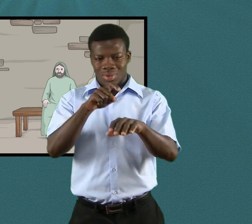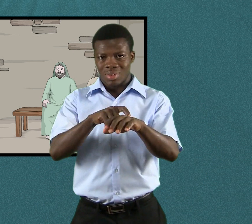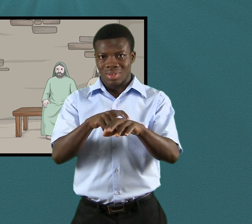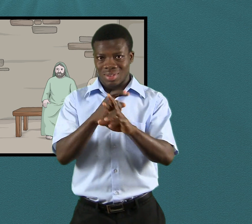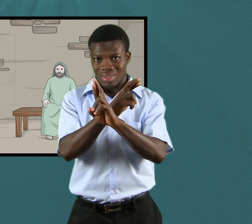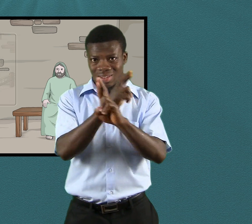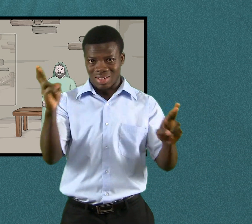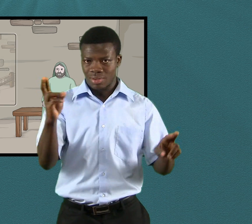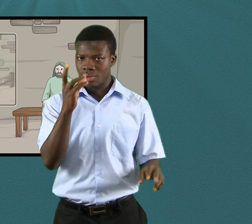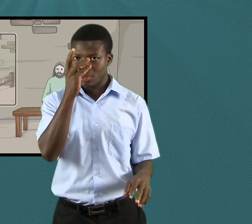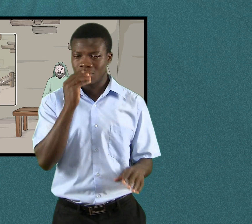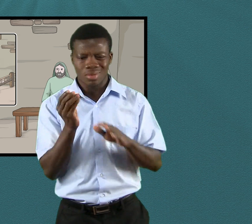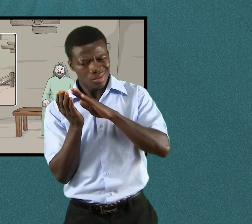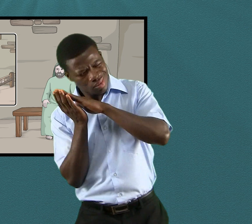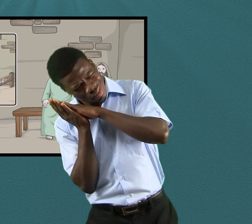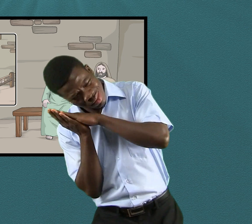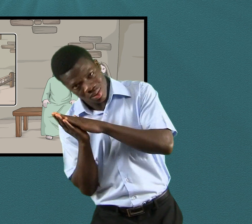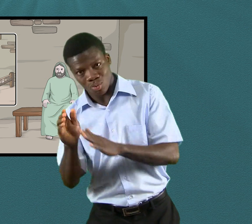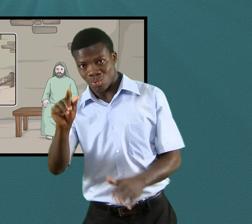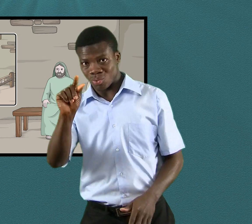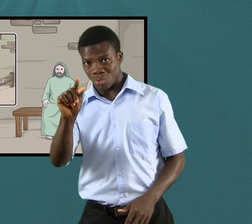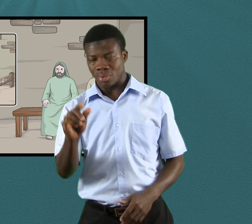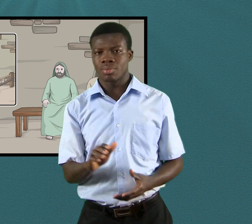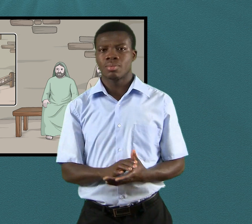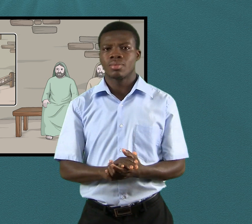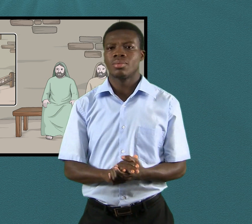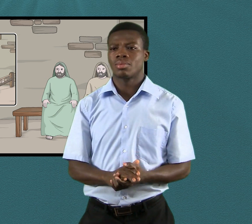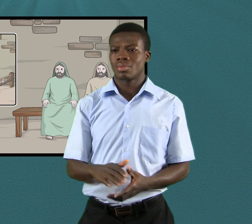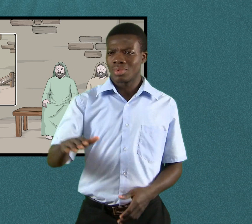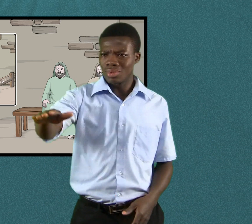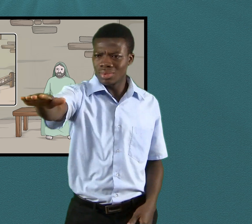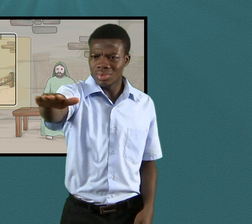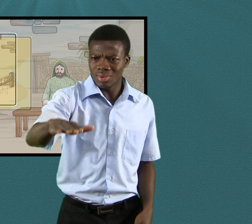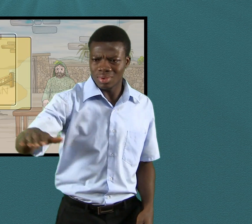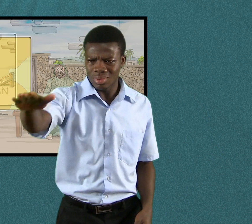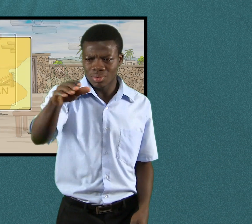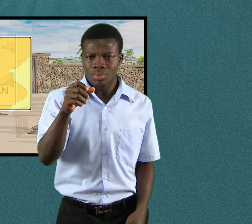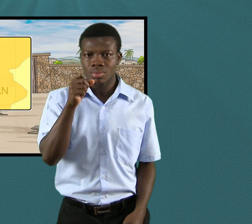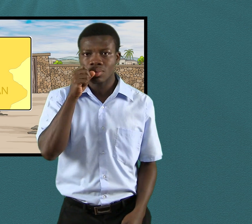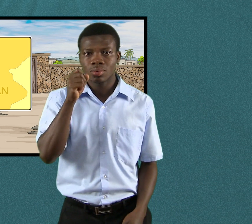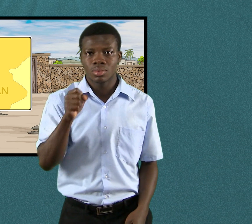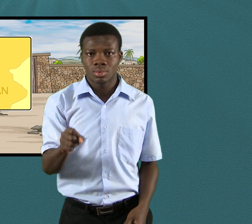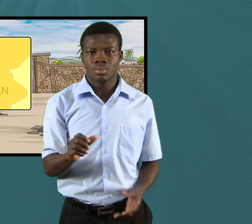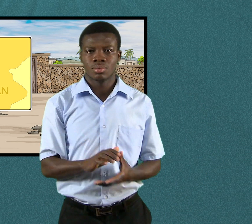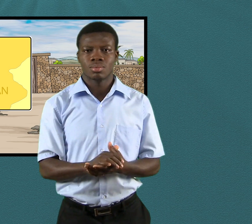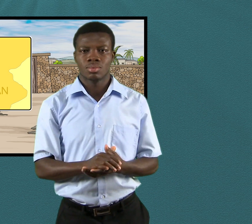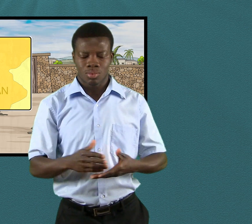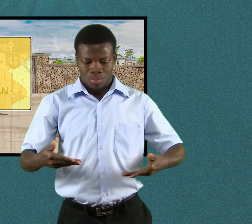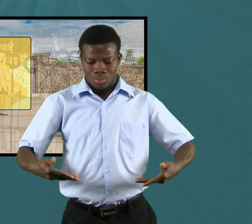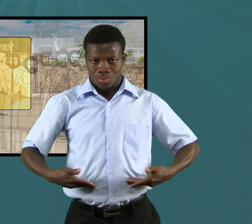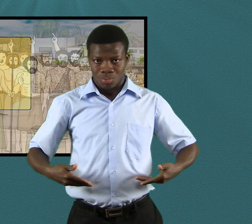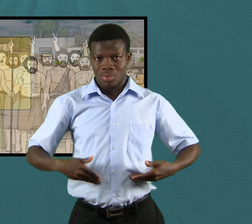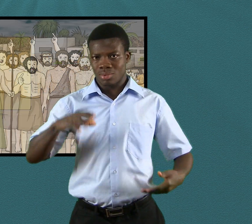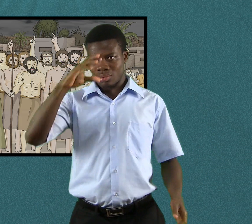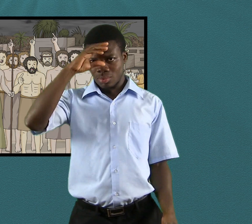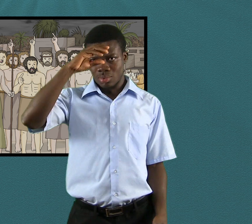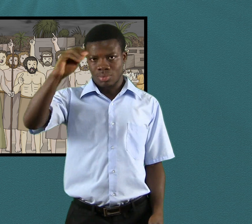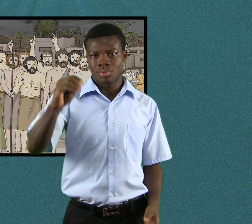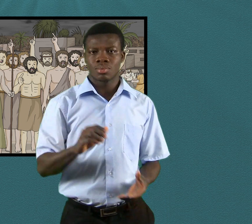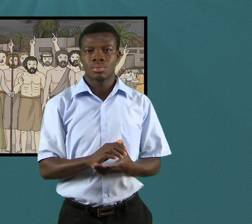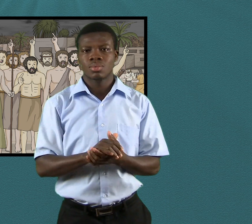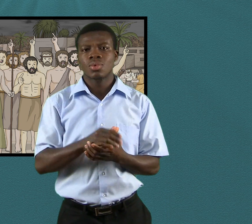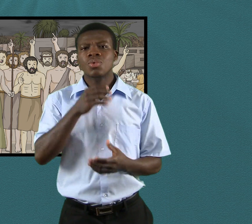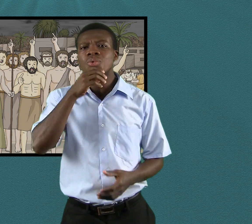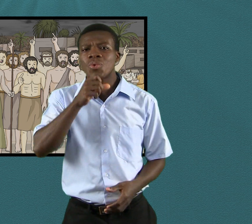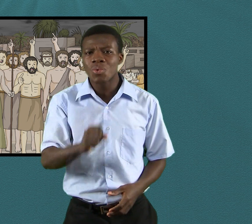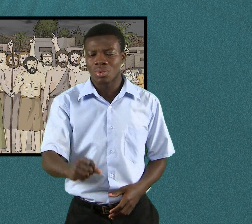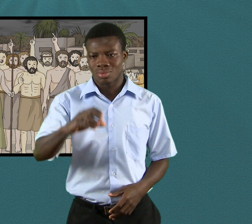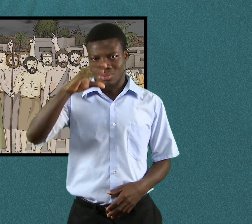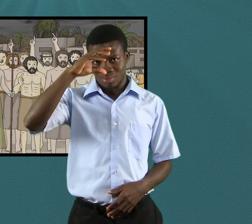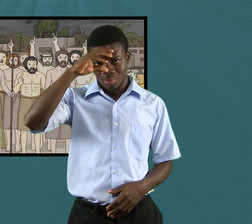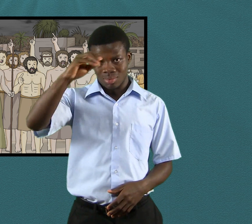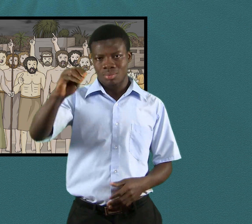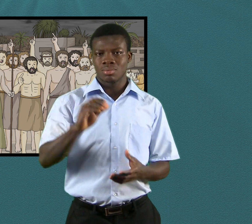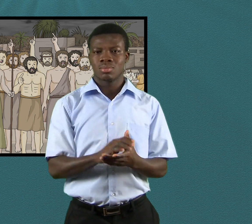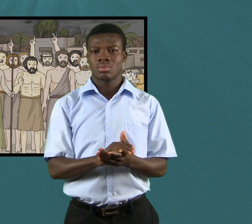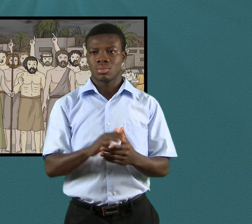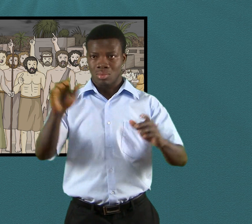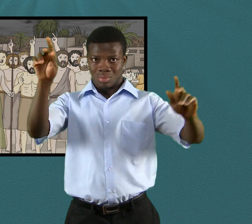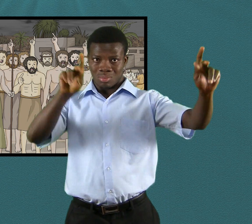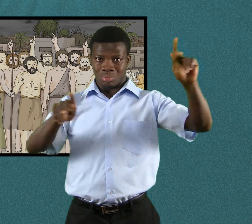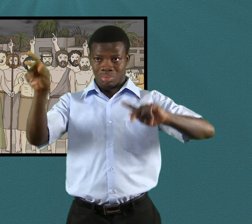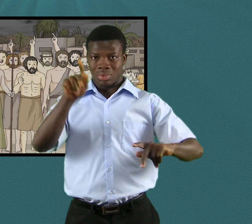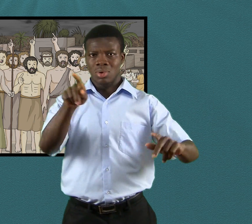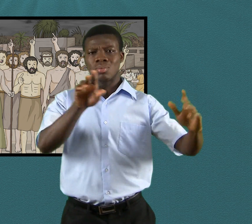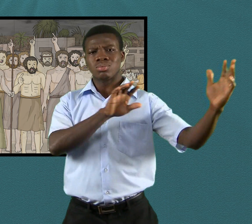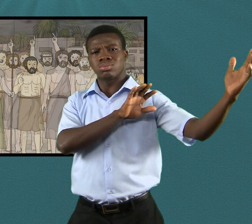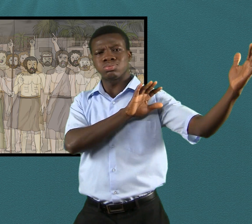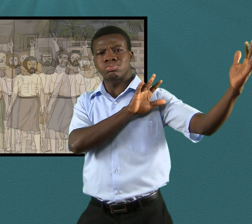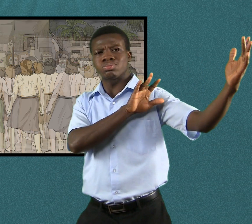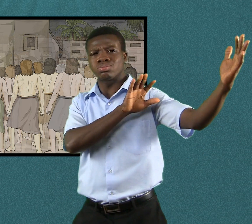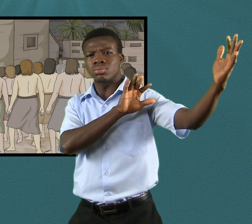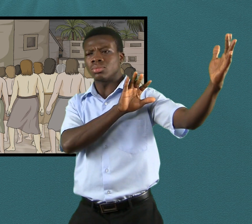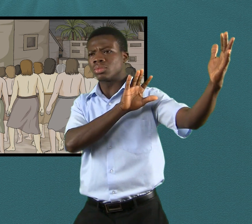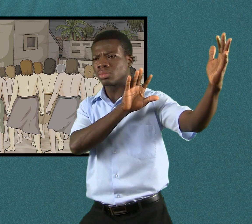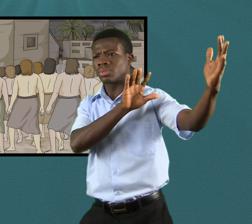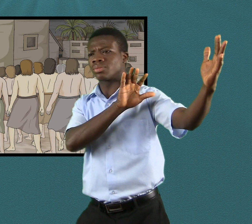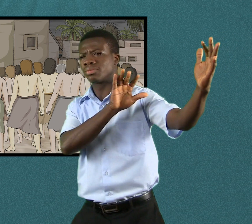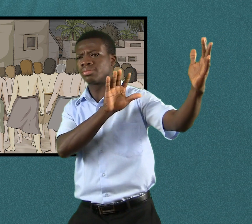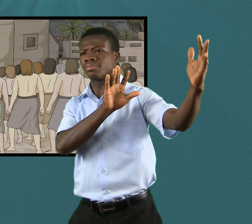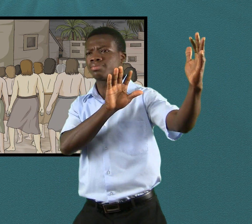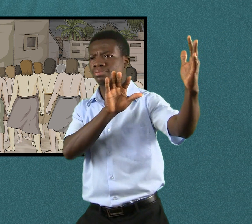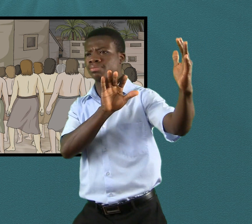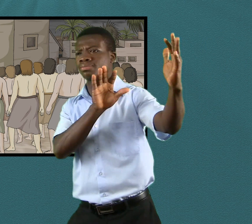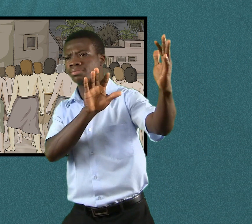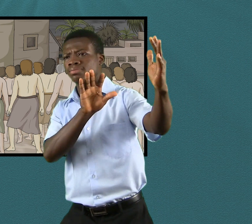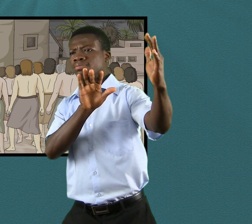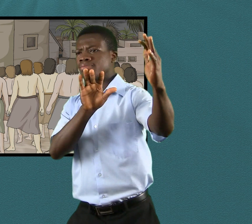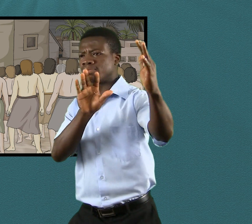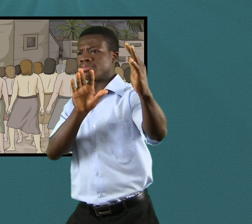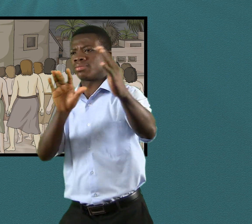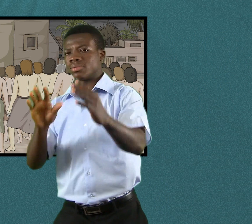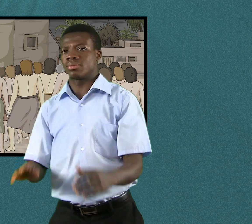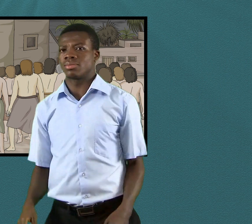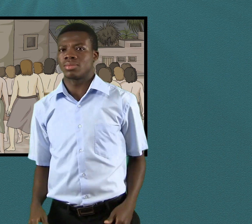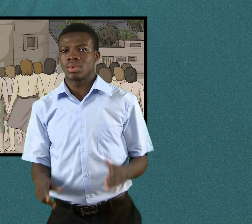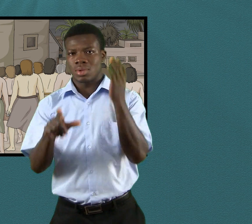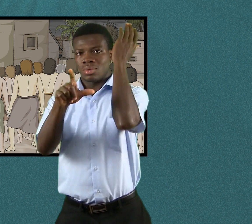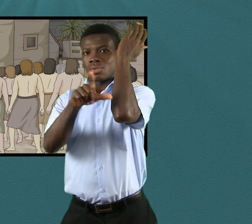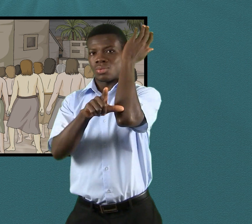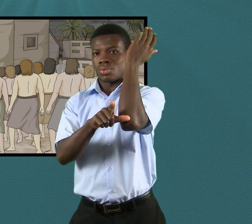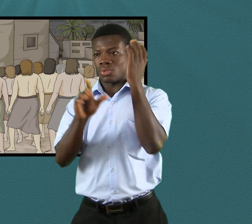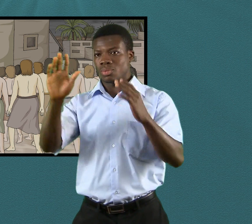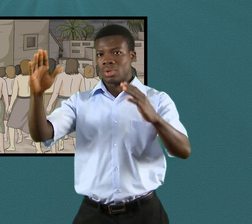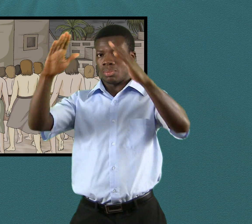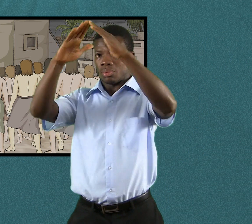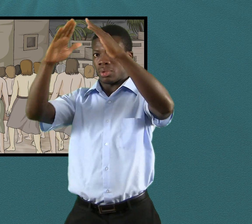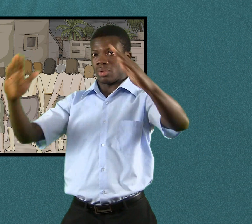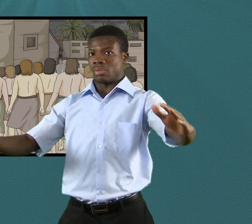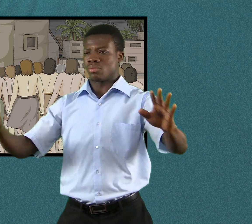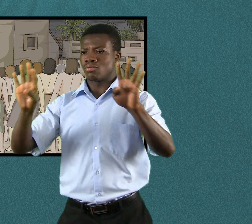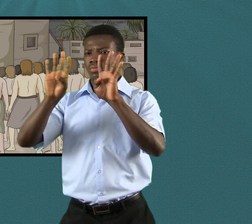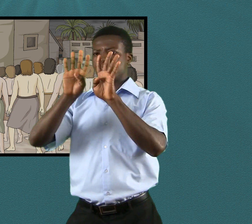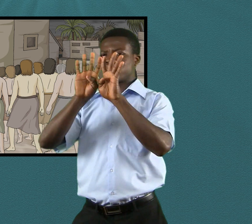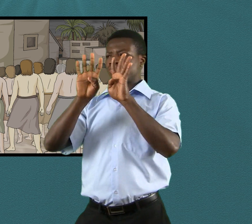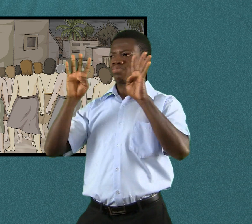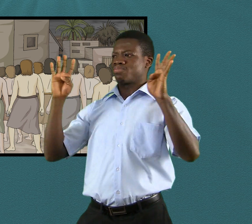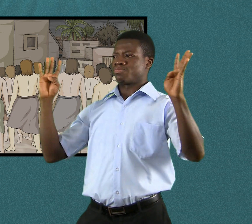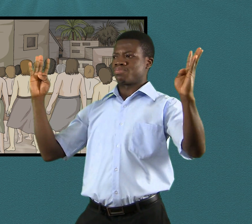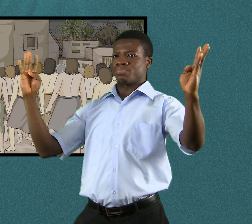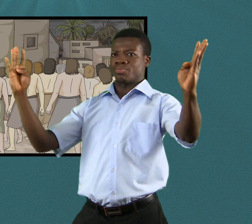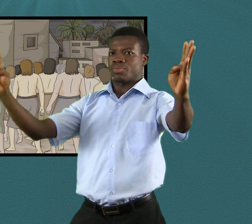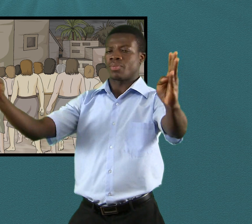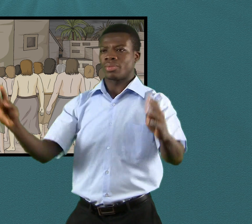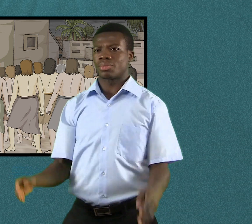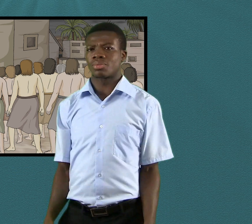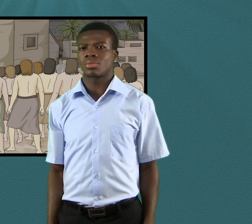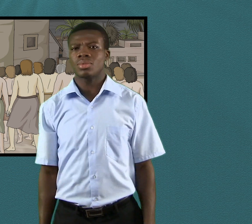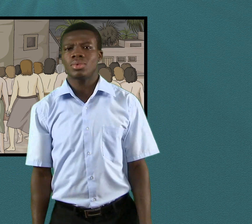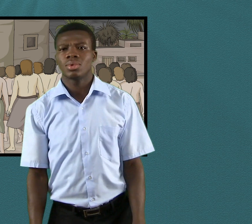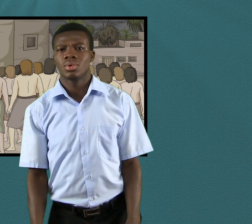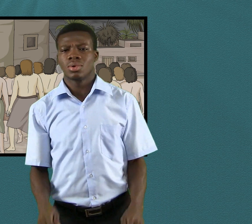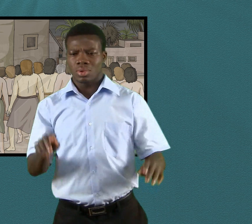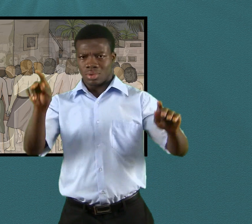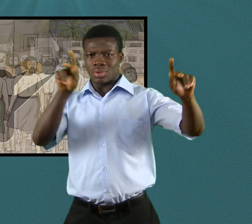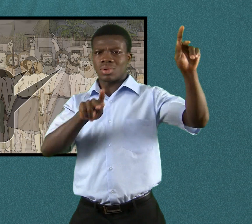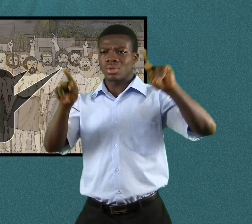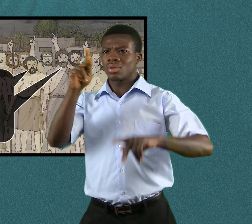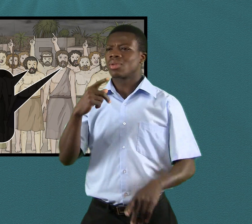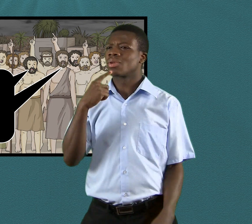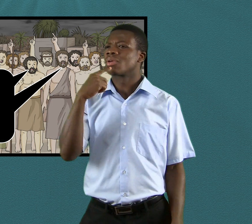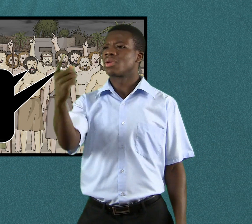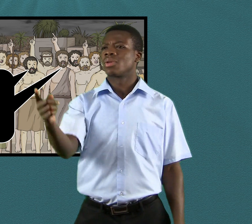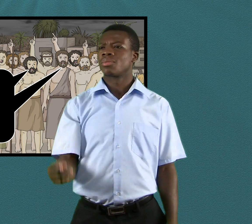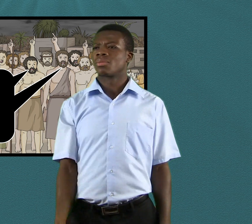Before they had gone to bed, all the men of the city of Sodom, both young and old, surrounded the house.